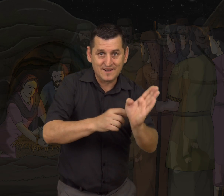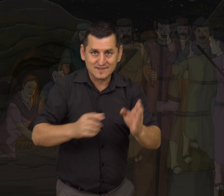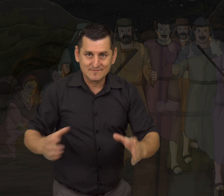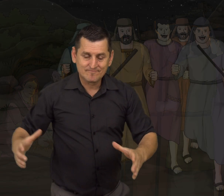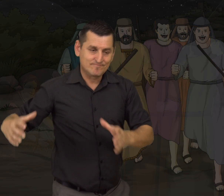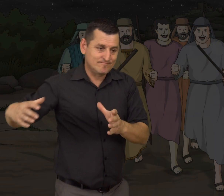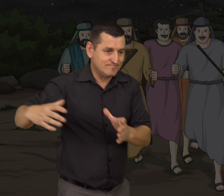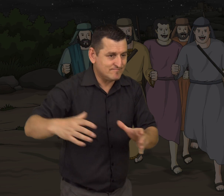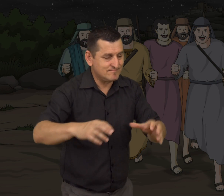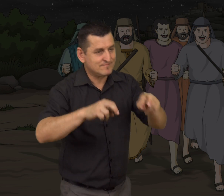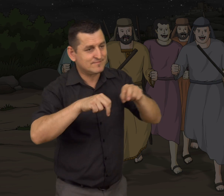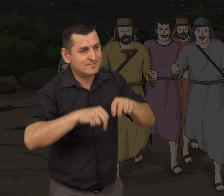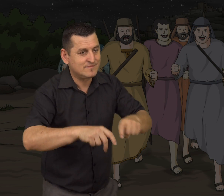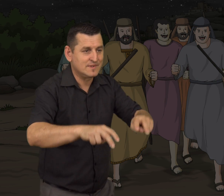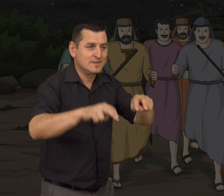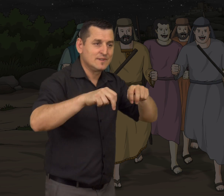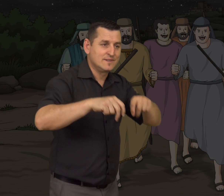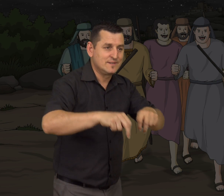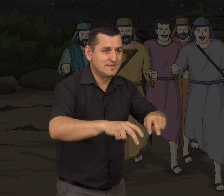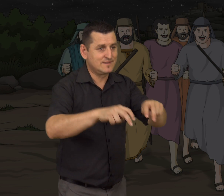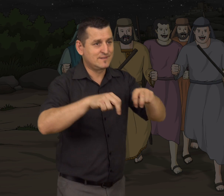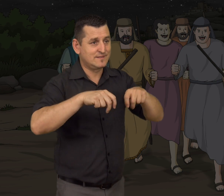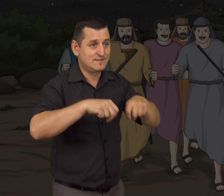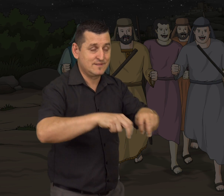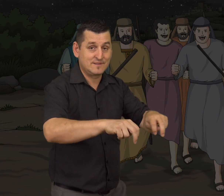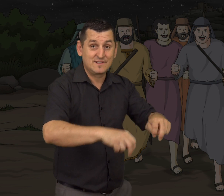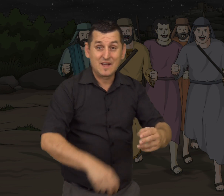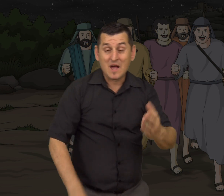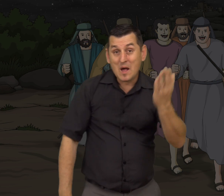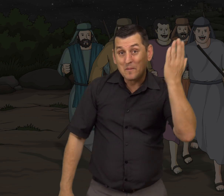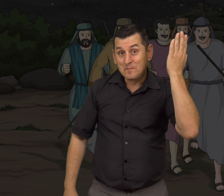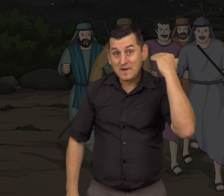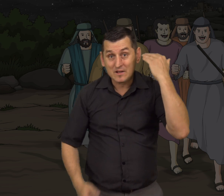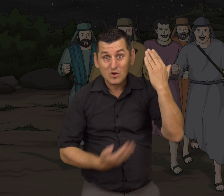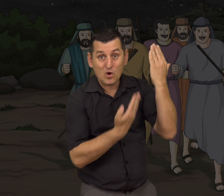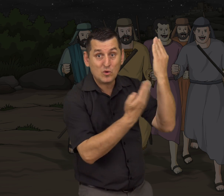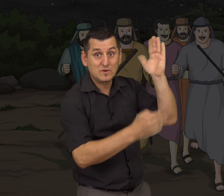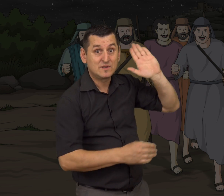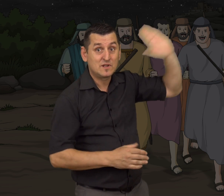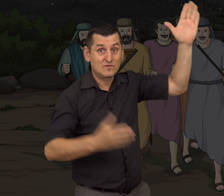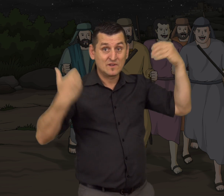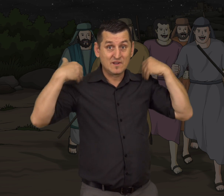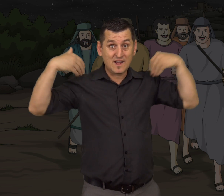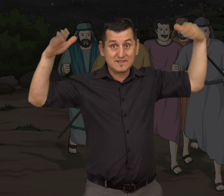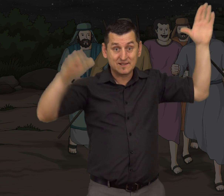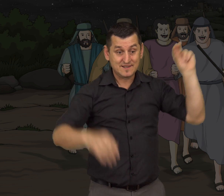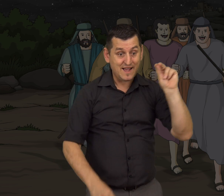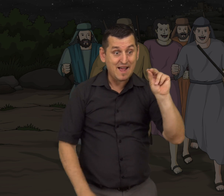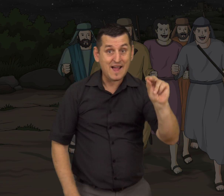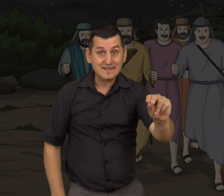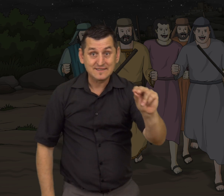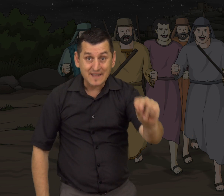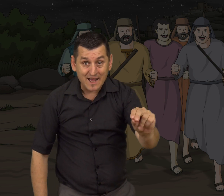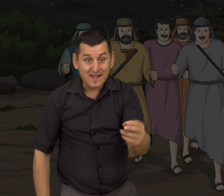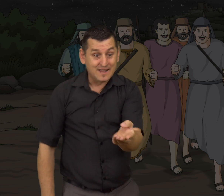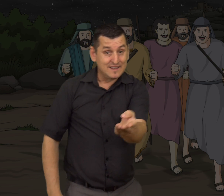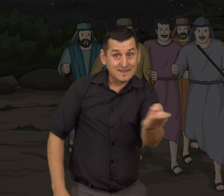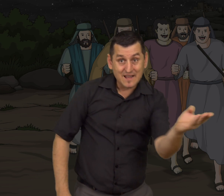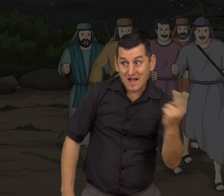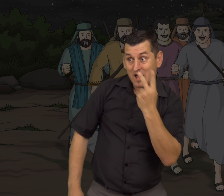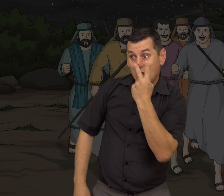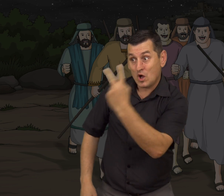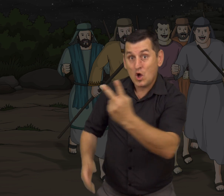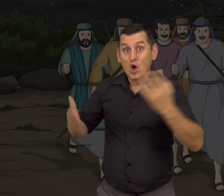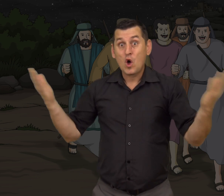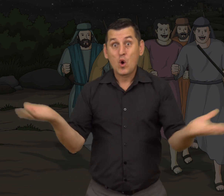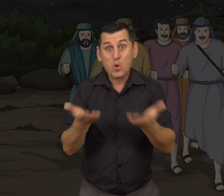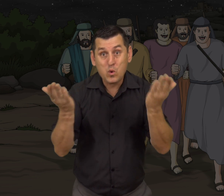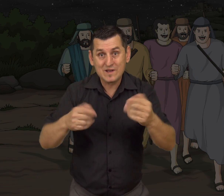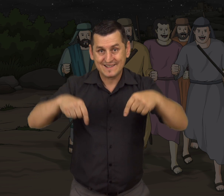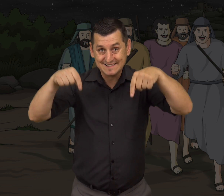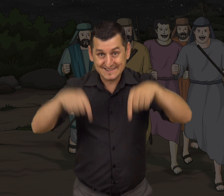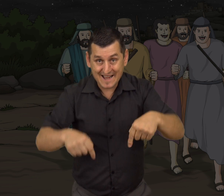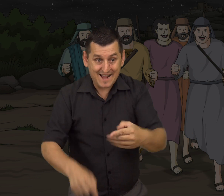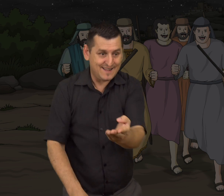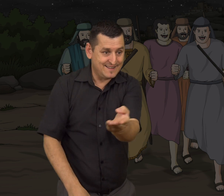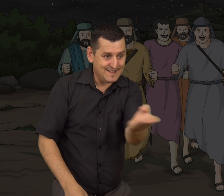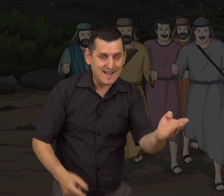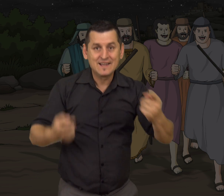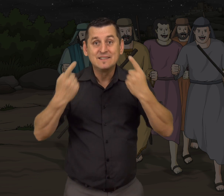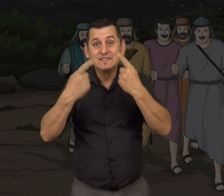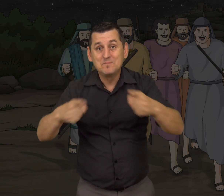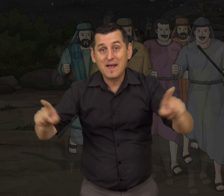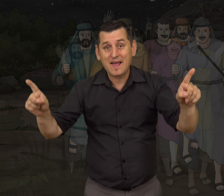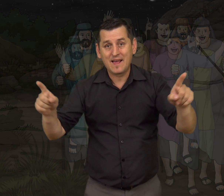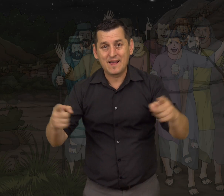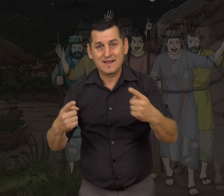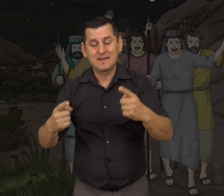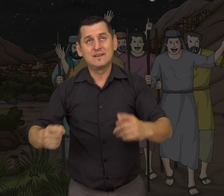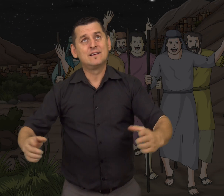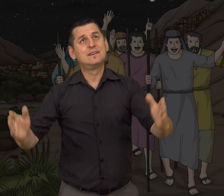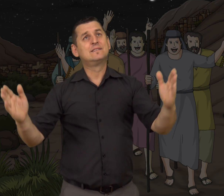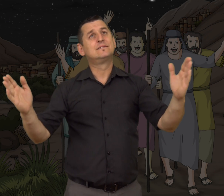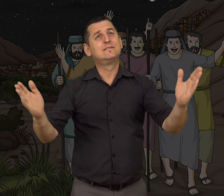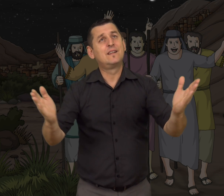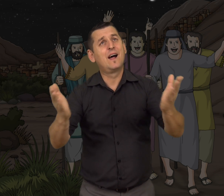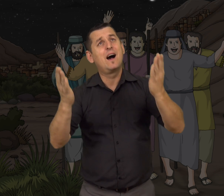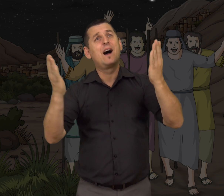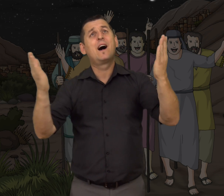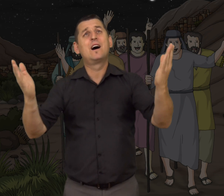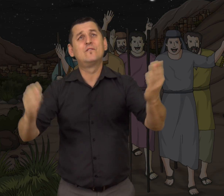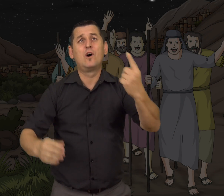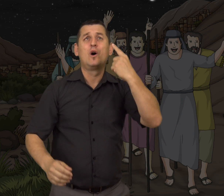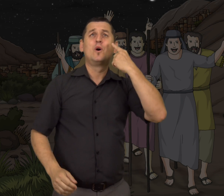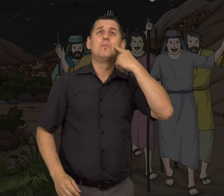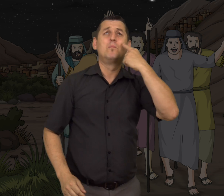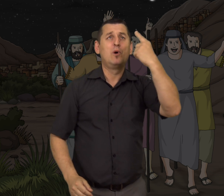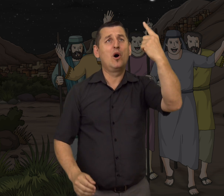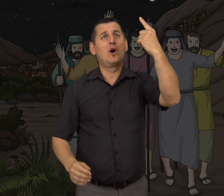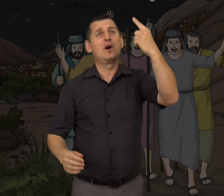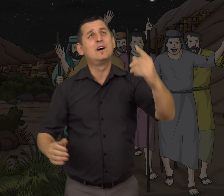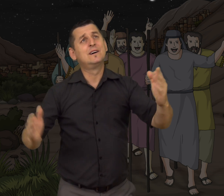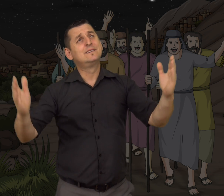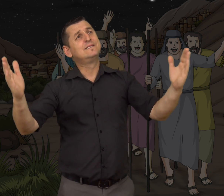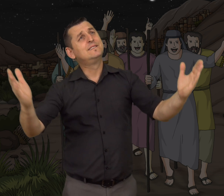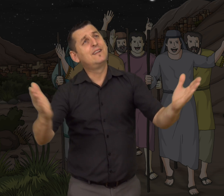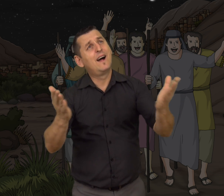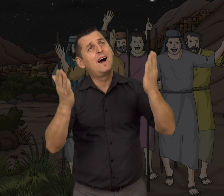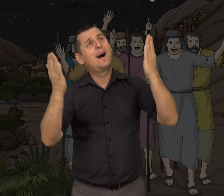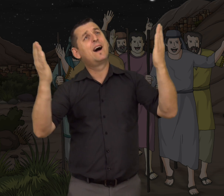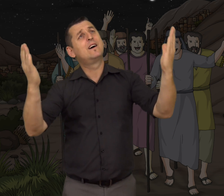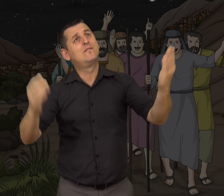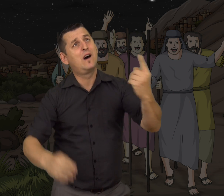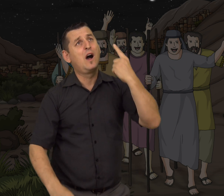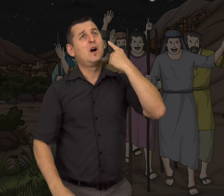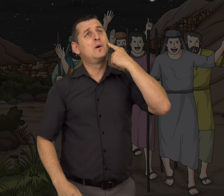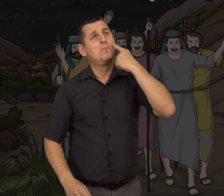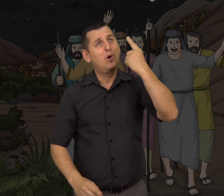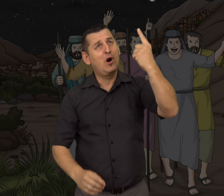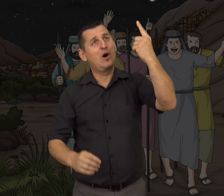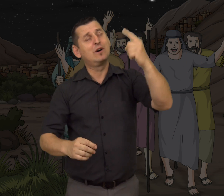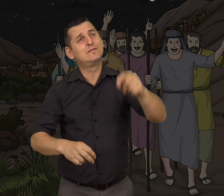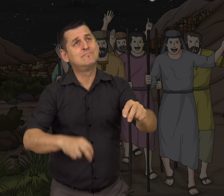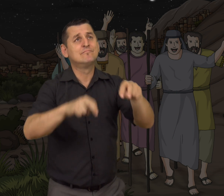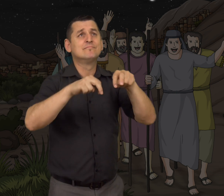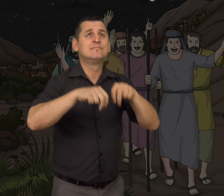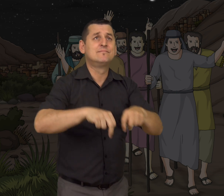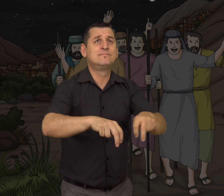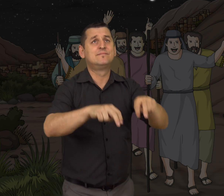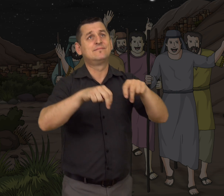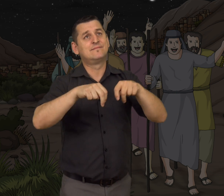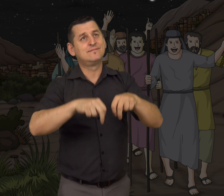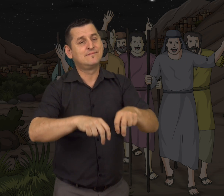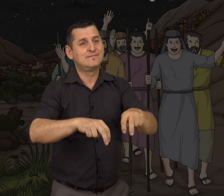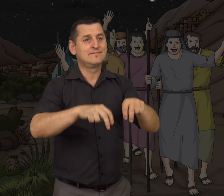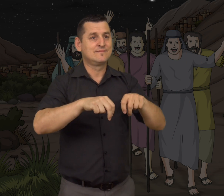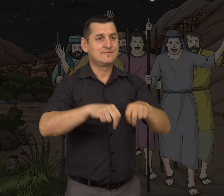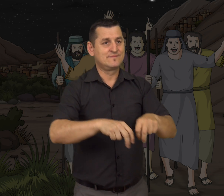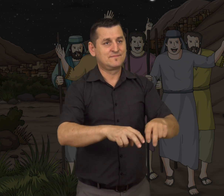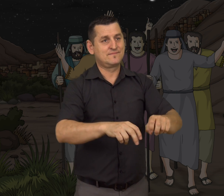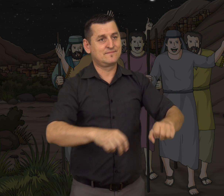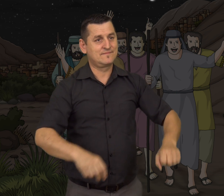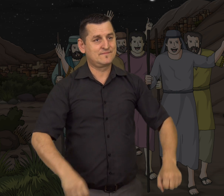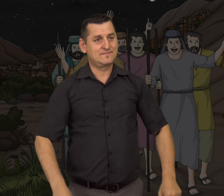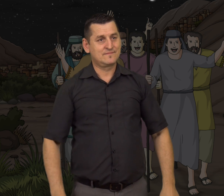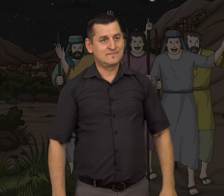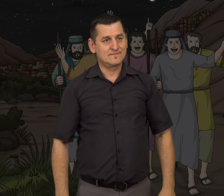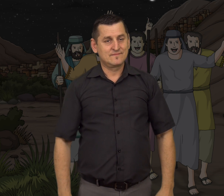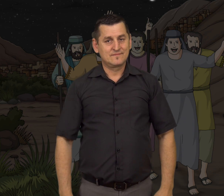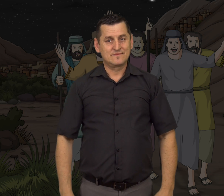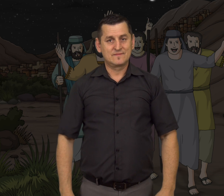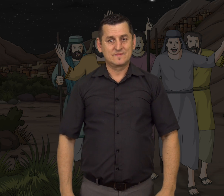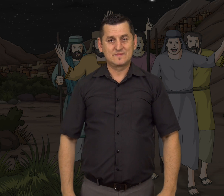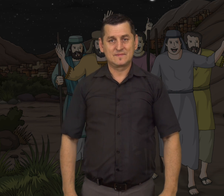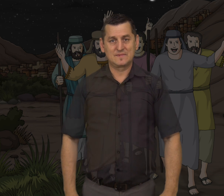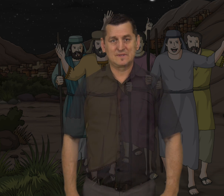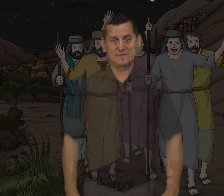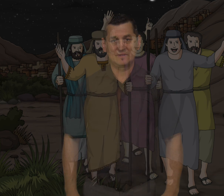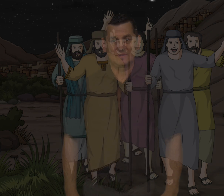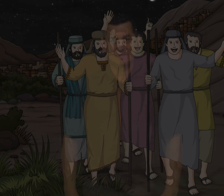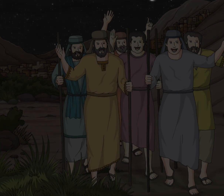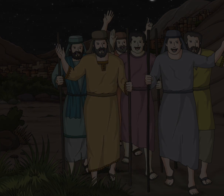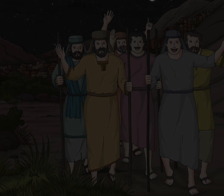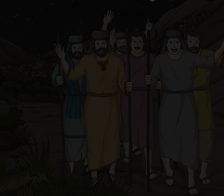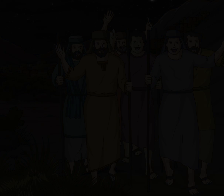The shepherds returned, glorifying and praising God for all they had heard and seen, which was just as the angel had told them.